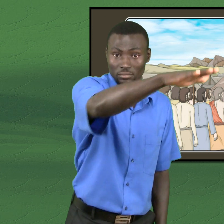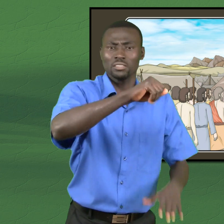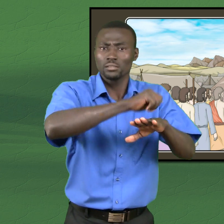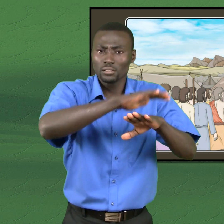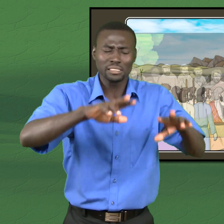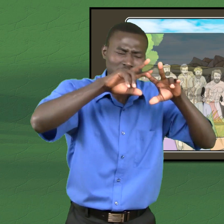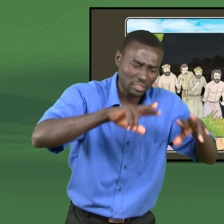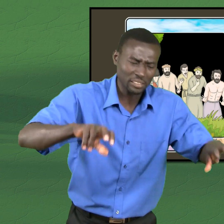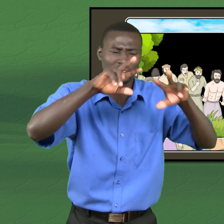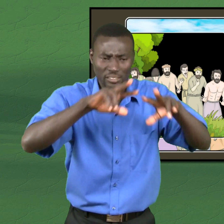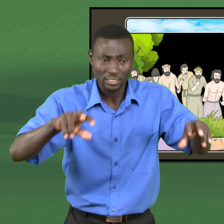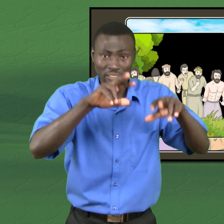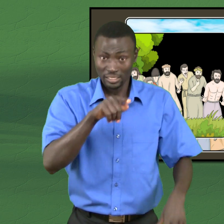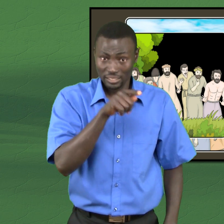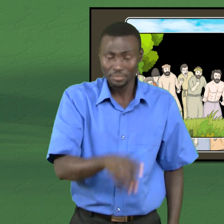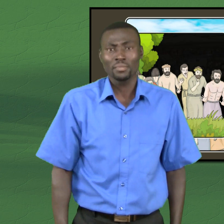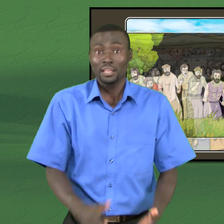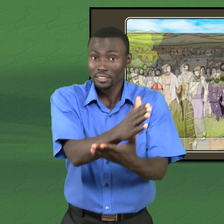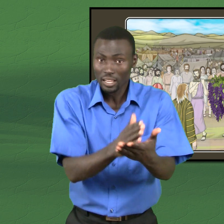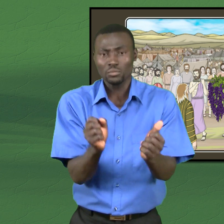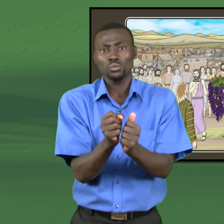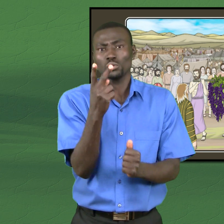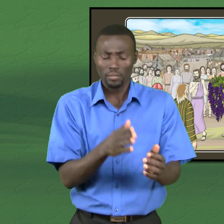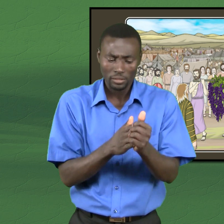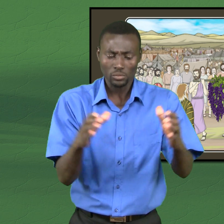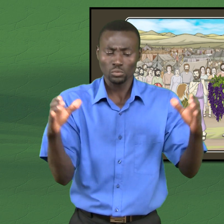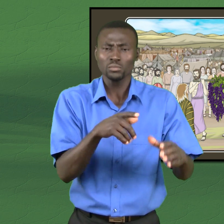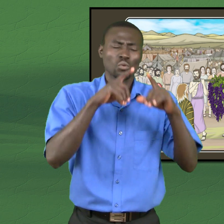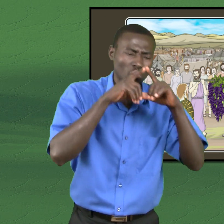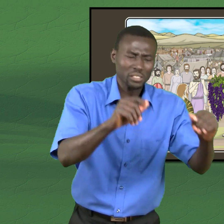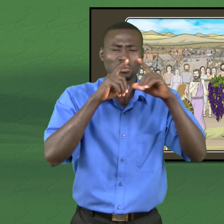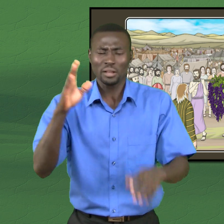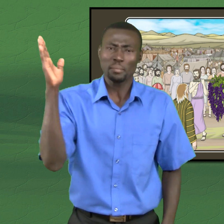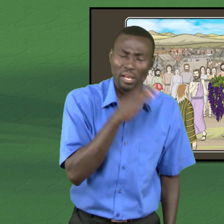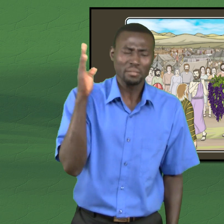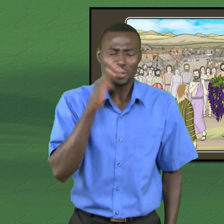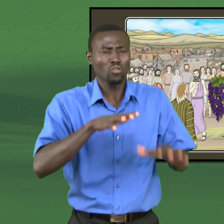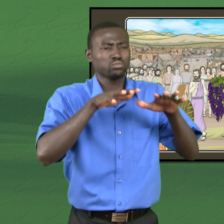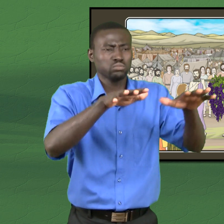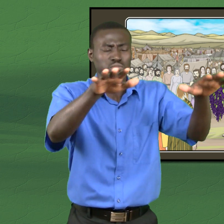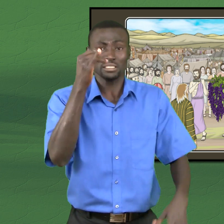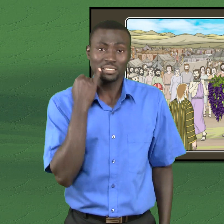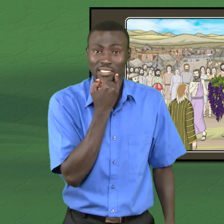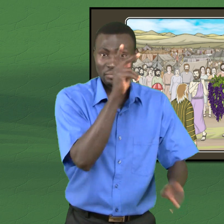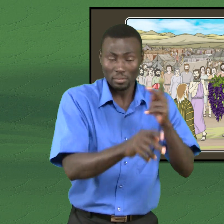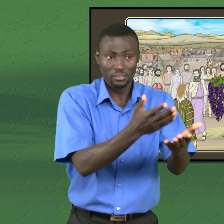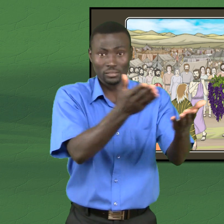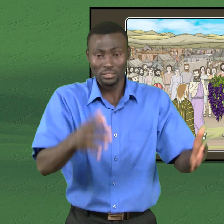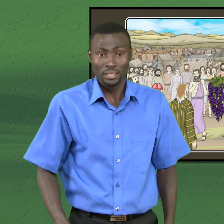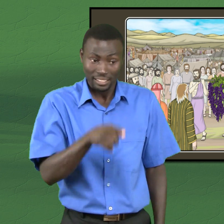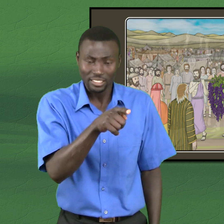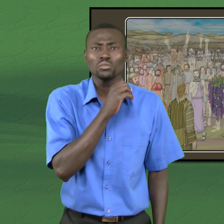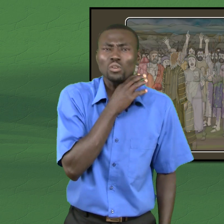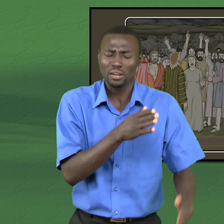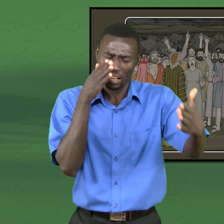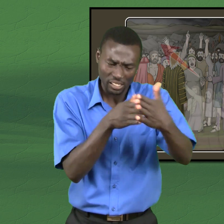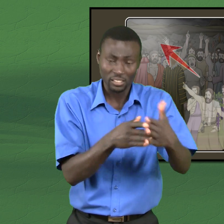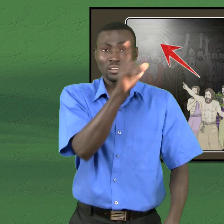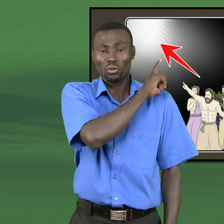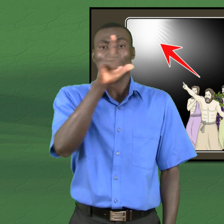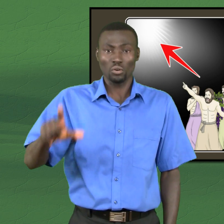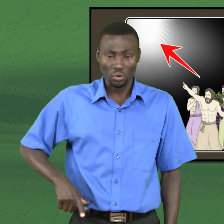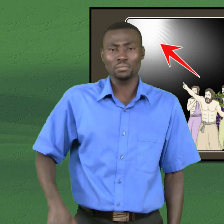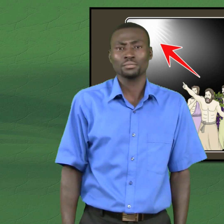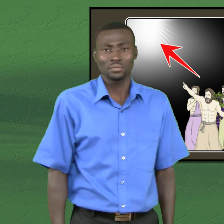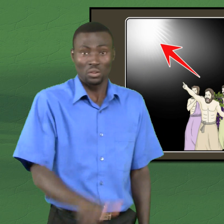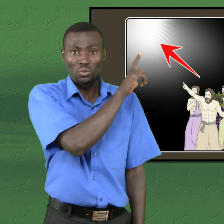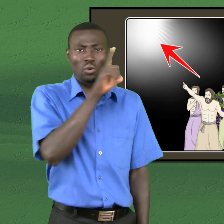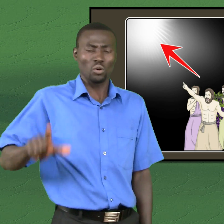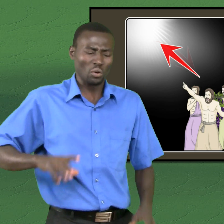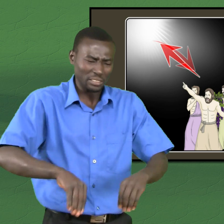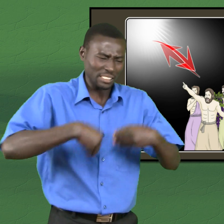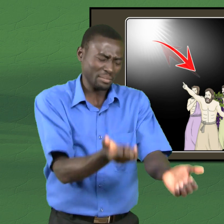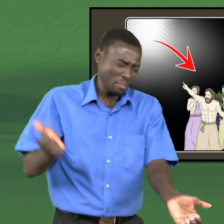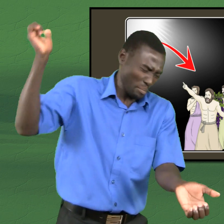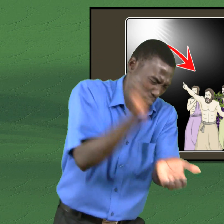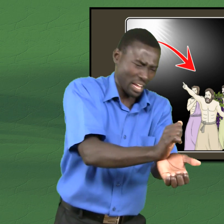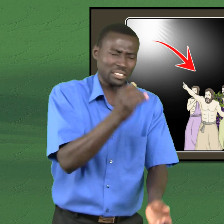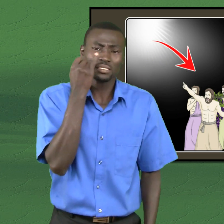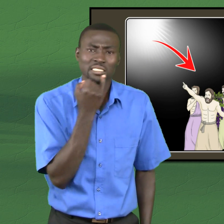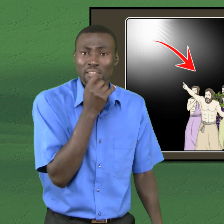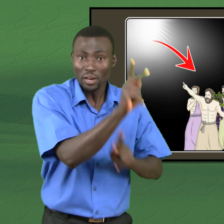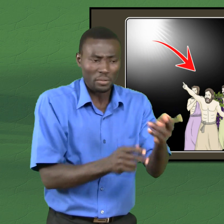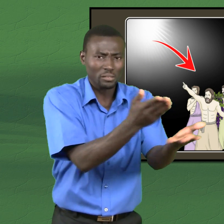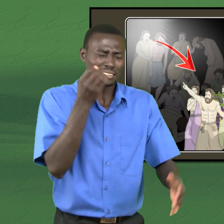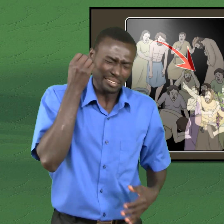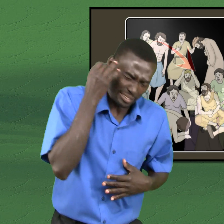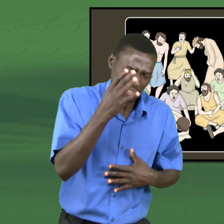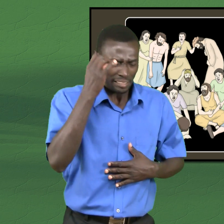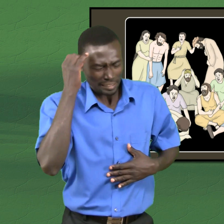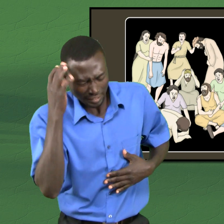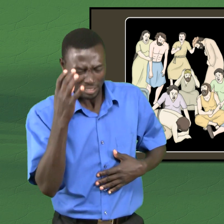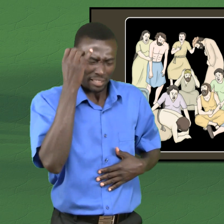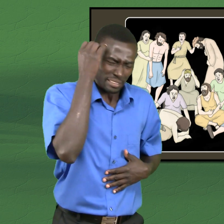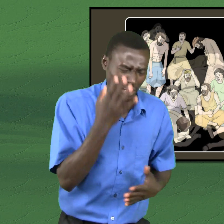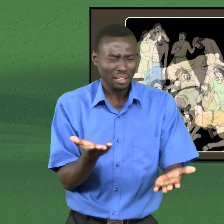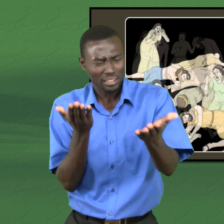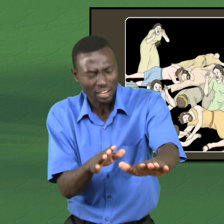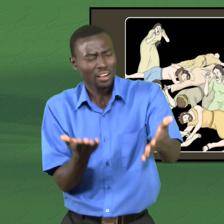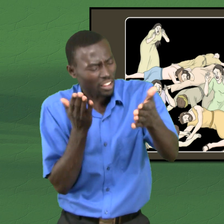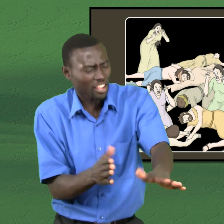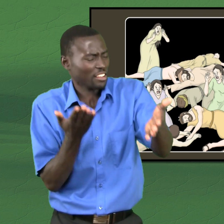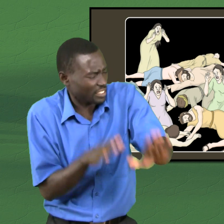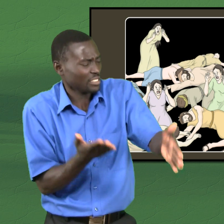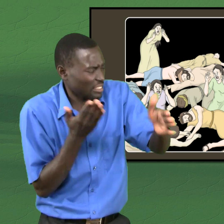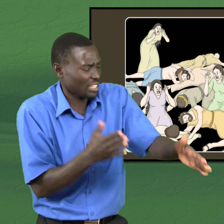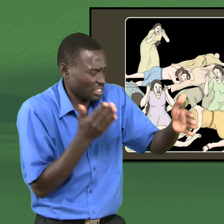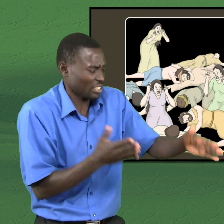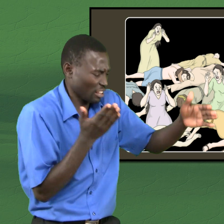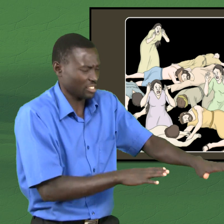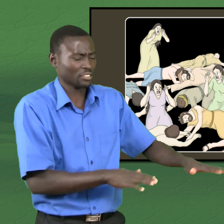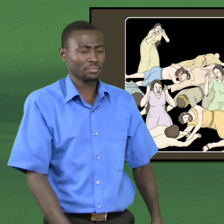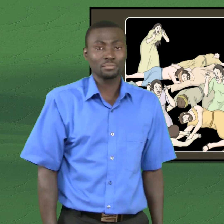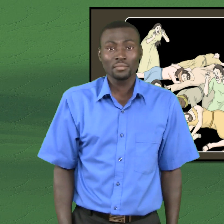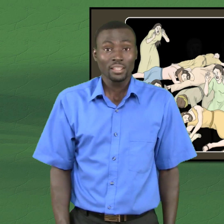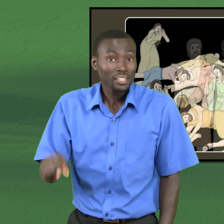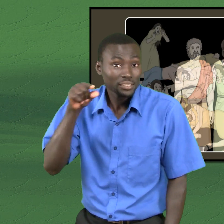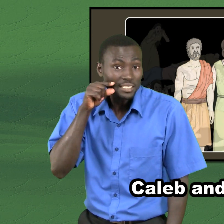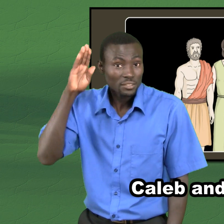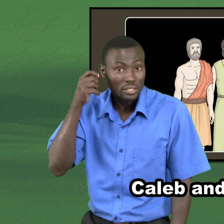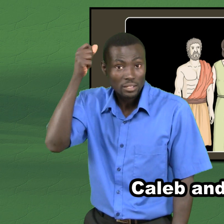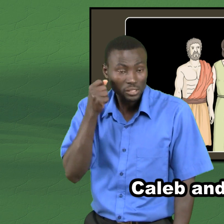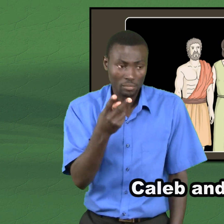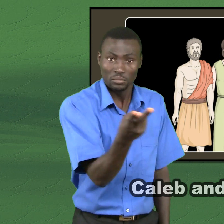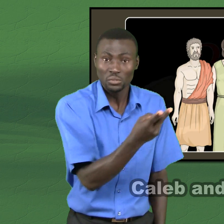So the men Moses had sent to spy out the land, who had returned and made the whole congregation grumble against him by bringing out a bad report about the land— those men who had brought out the bad report about the land—were struck down by a plague before the LORD.